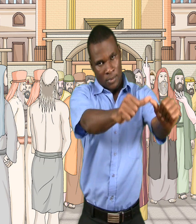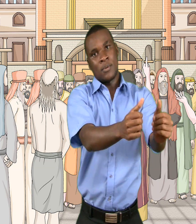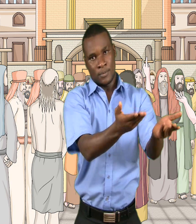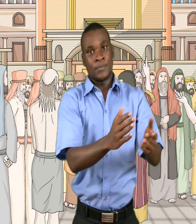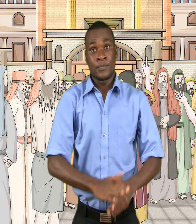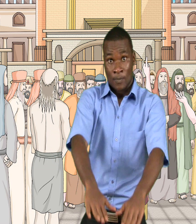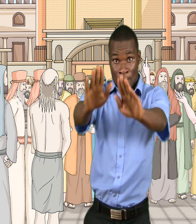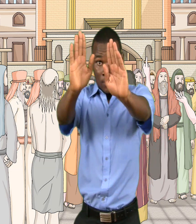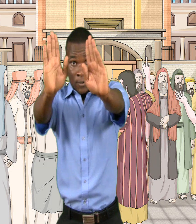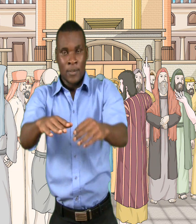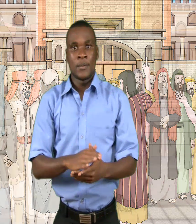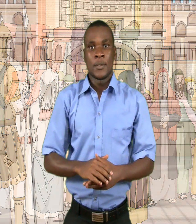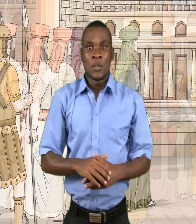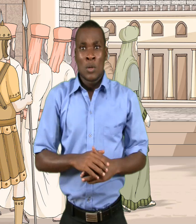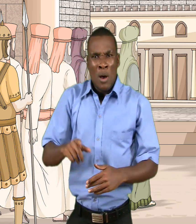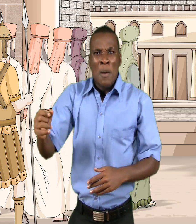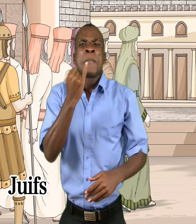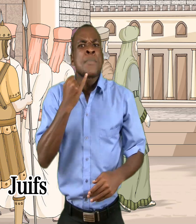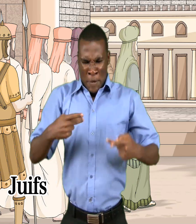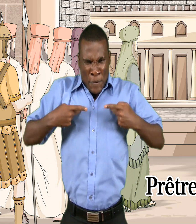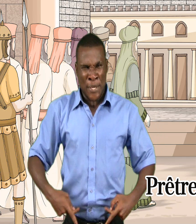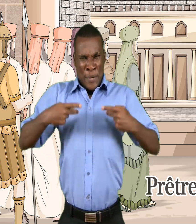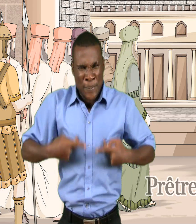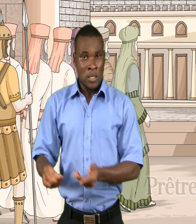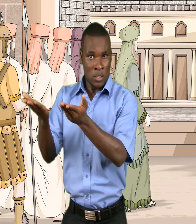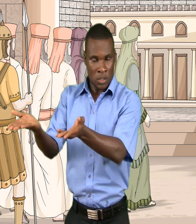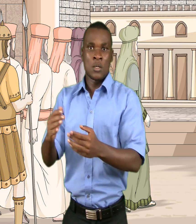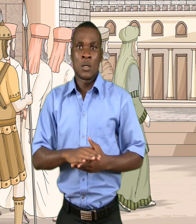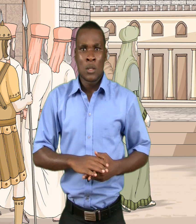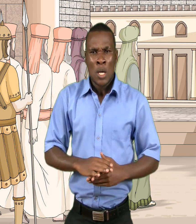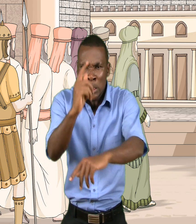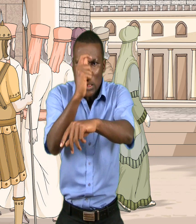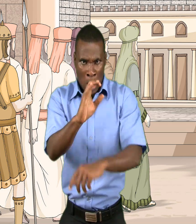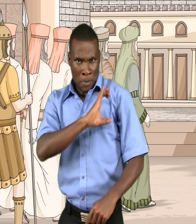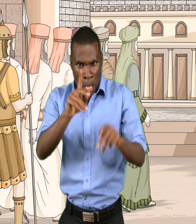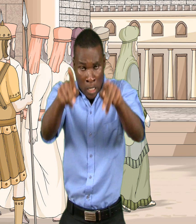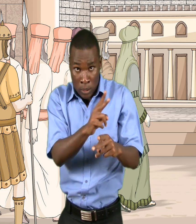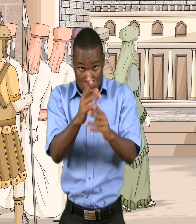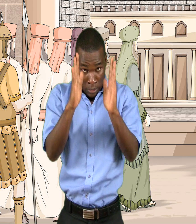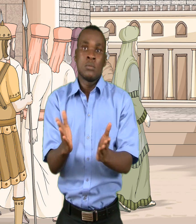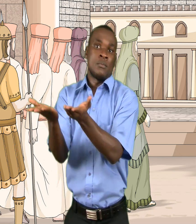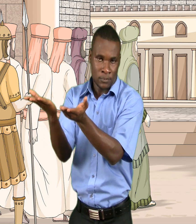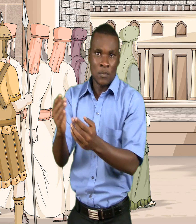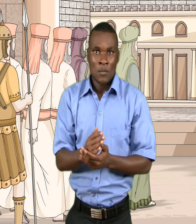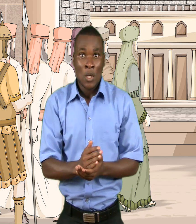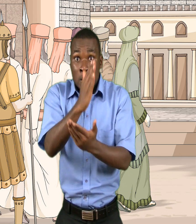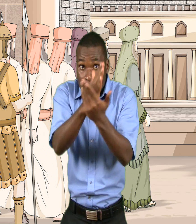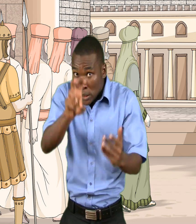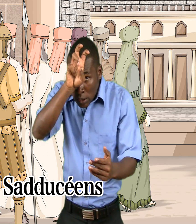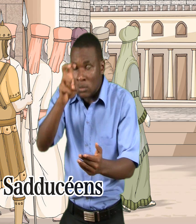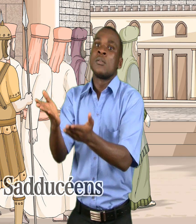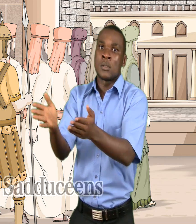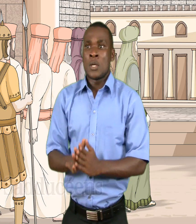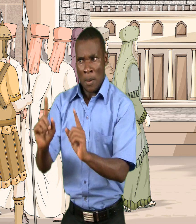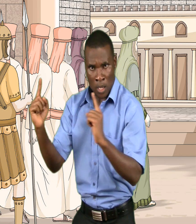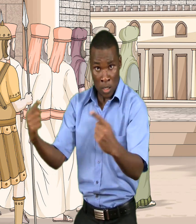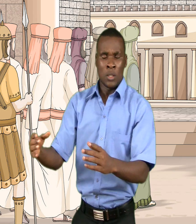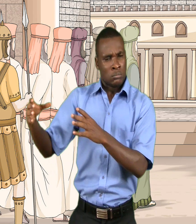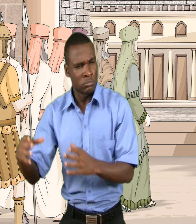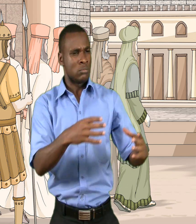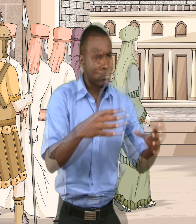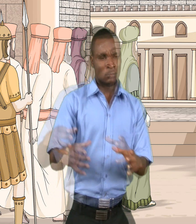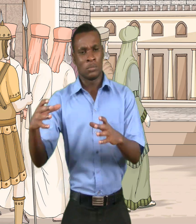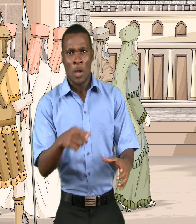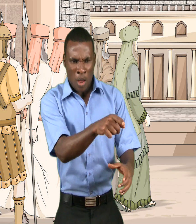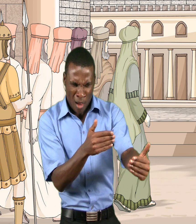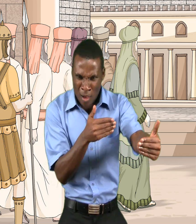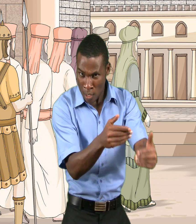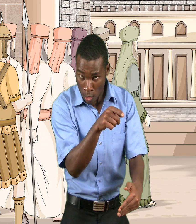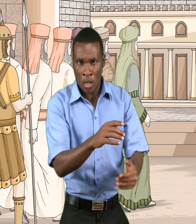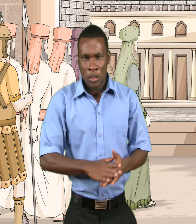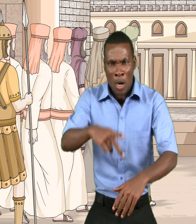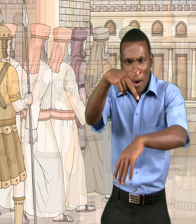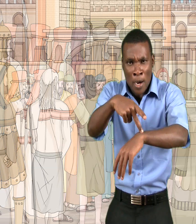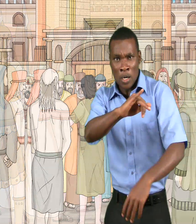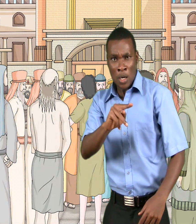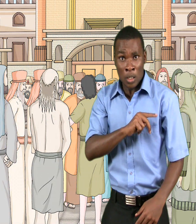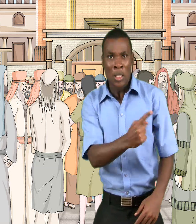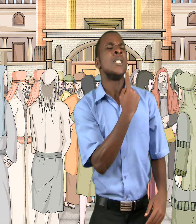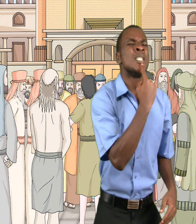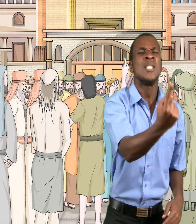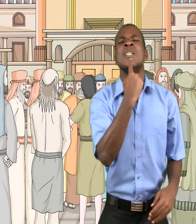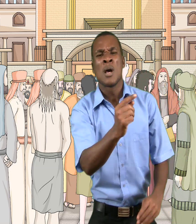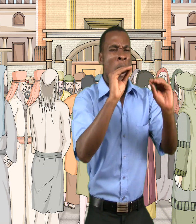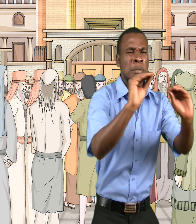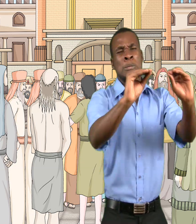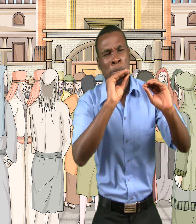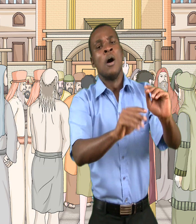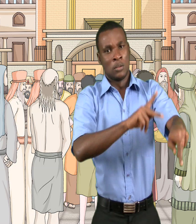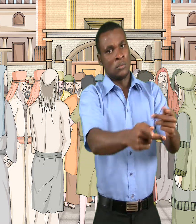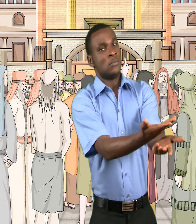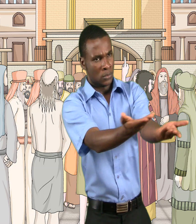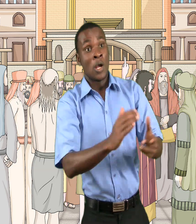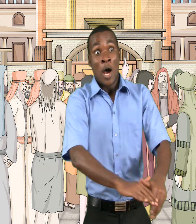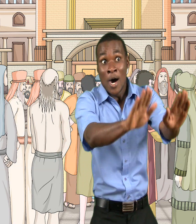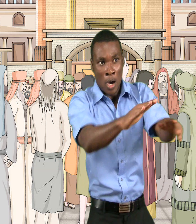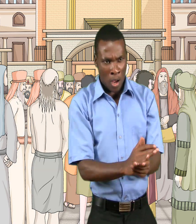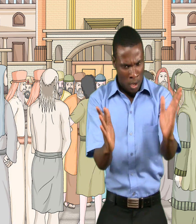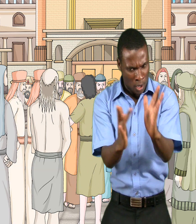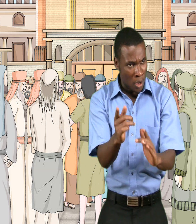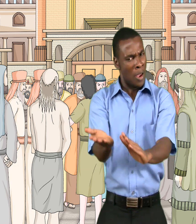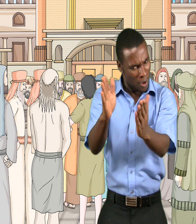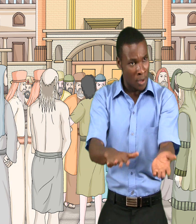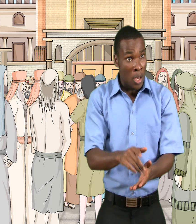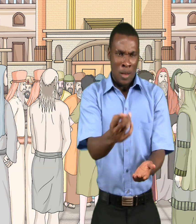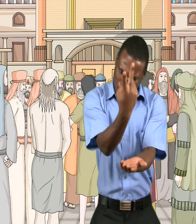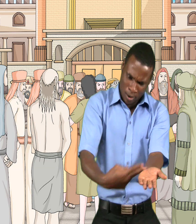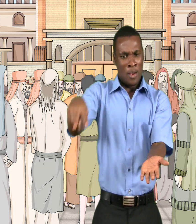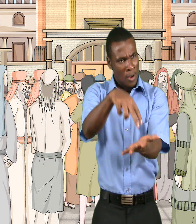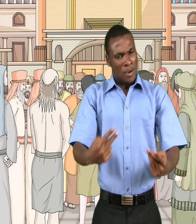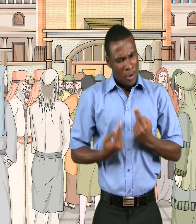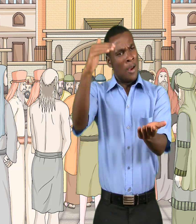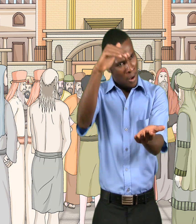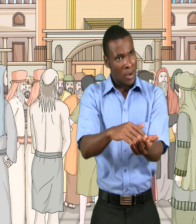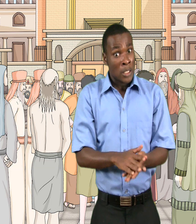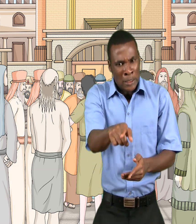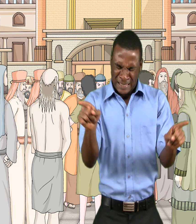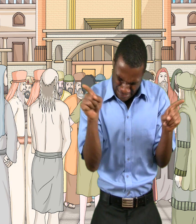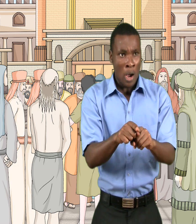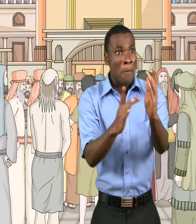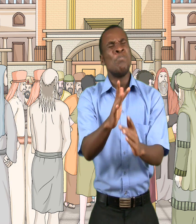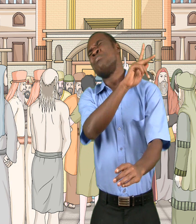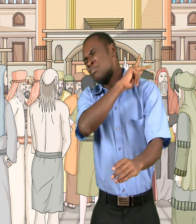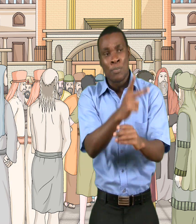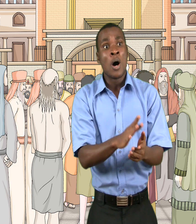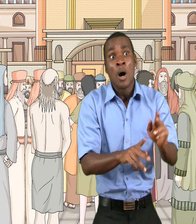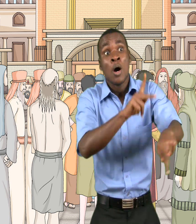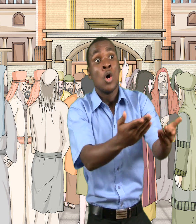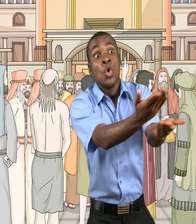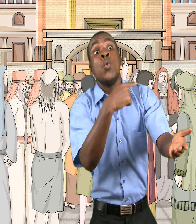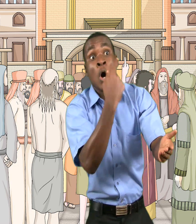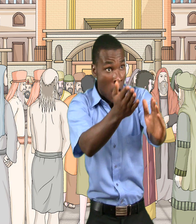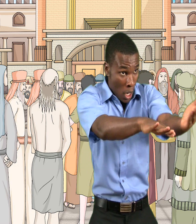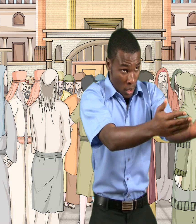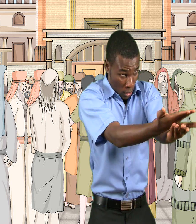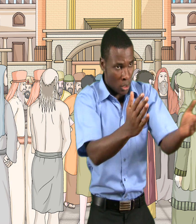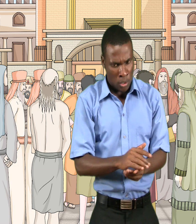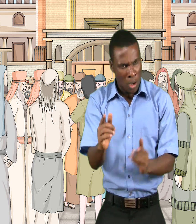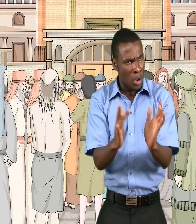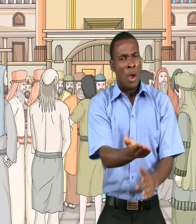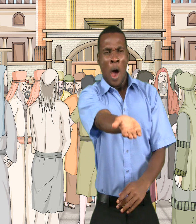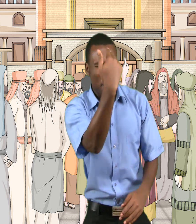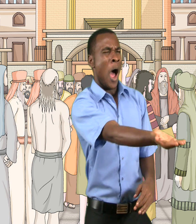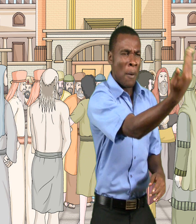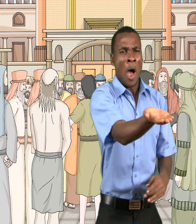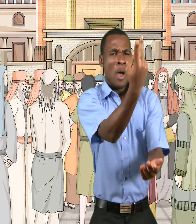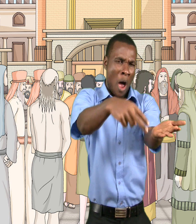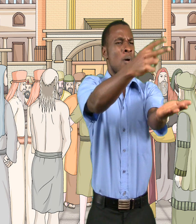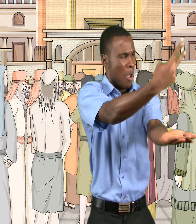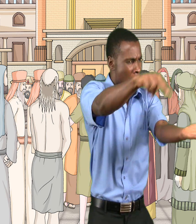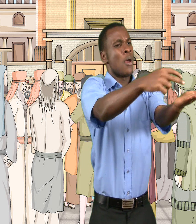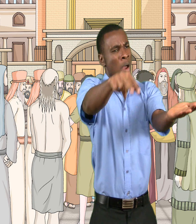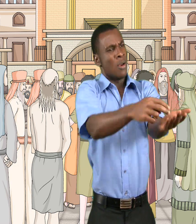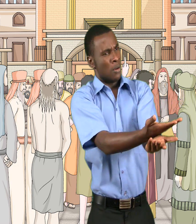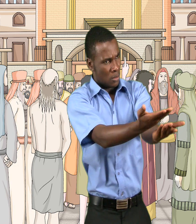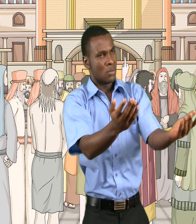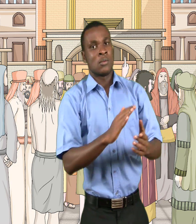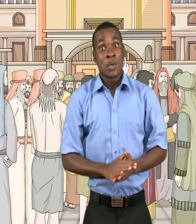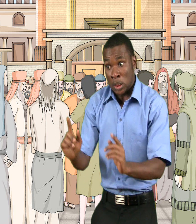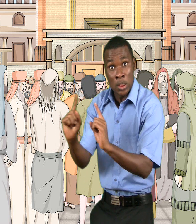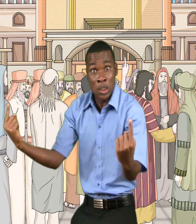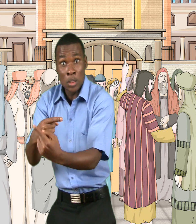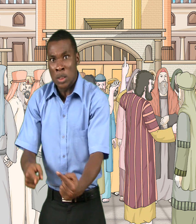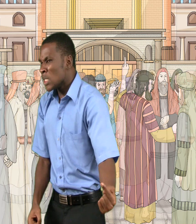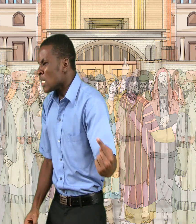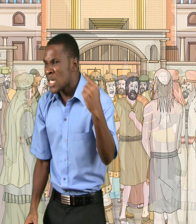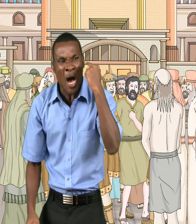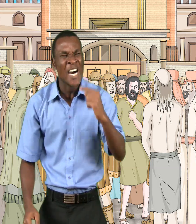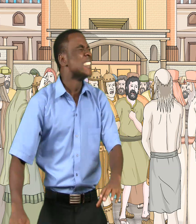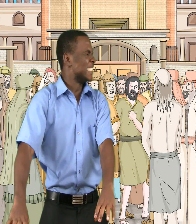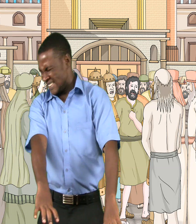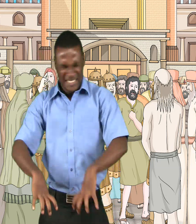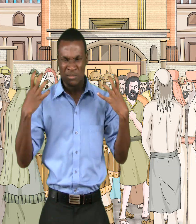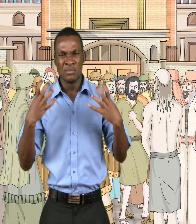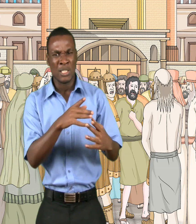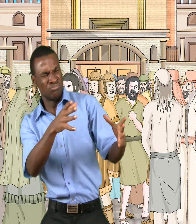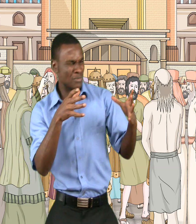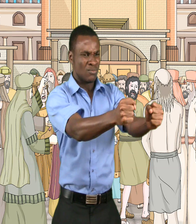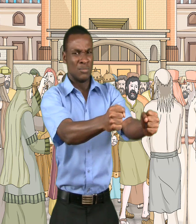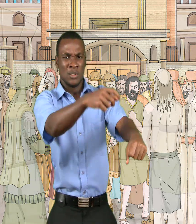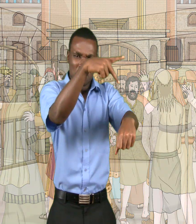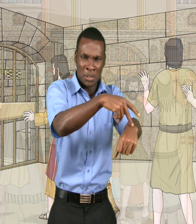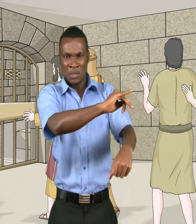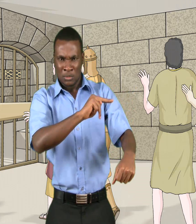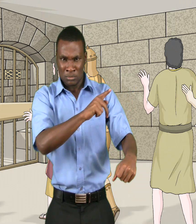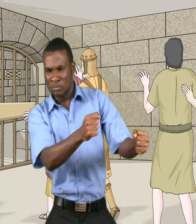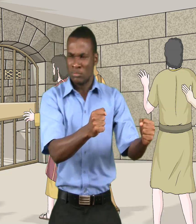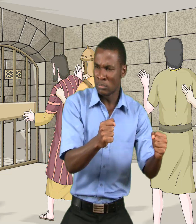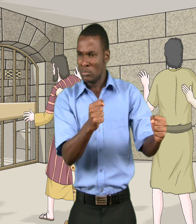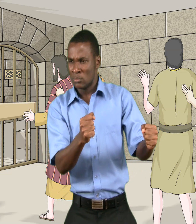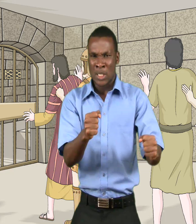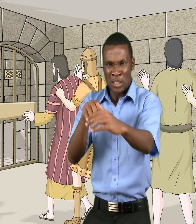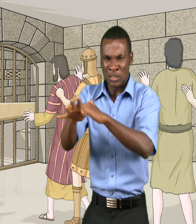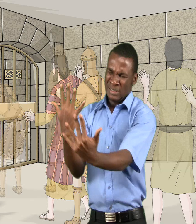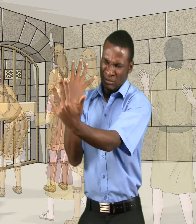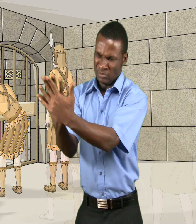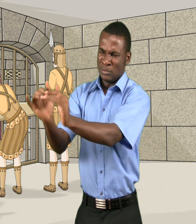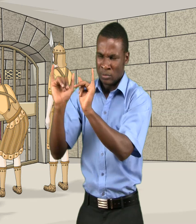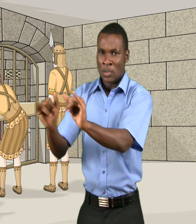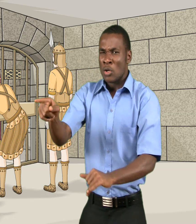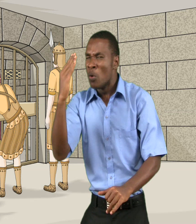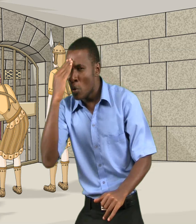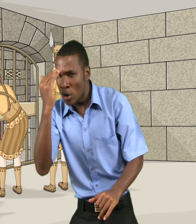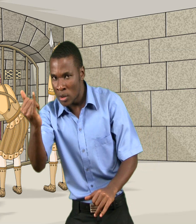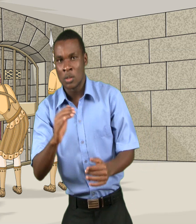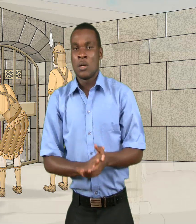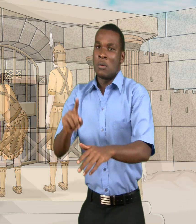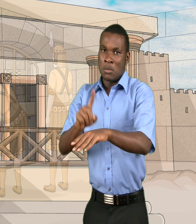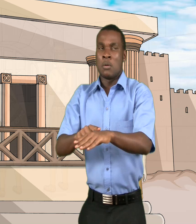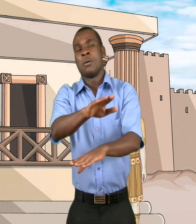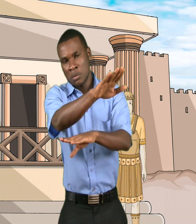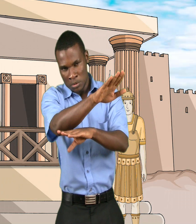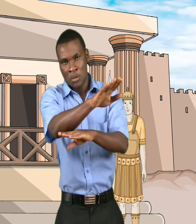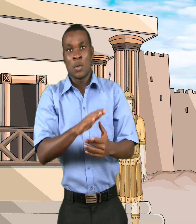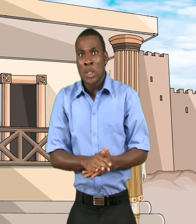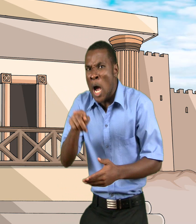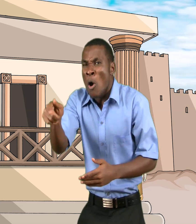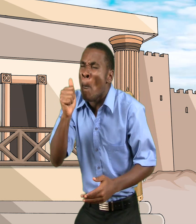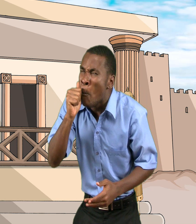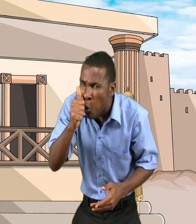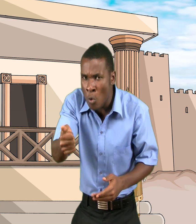While Peter and John were speaking to the people, the priests and the captain of the temple guard and the Sadducees came up to them, greatly disturbed that they were teaching the people and proclaiming in Jesus the resurrection of the dead.